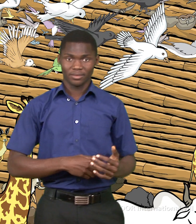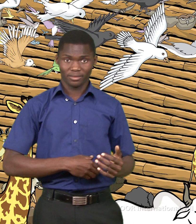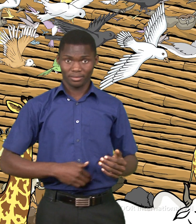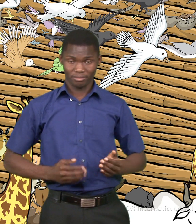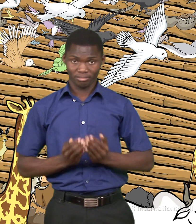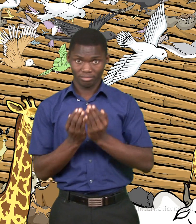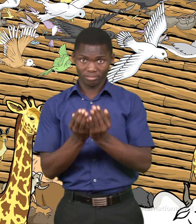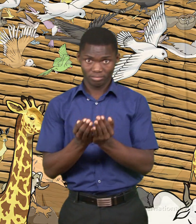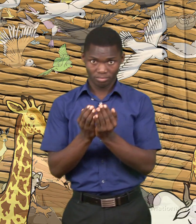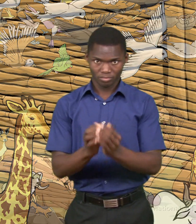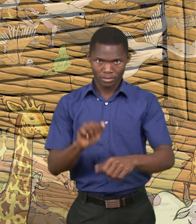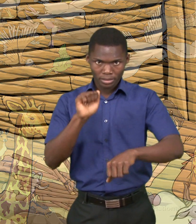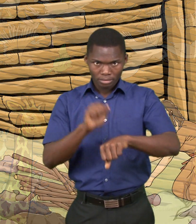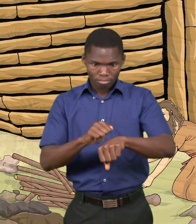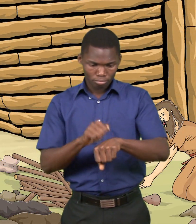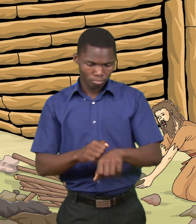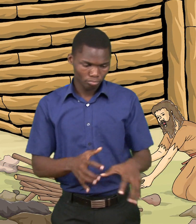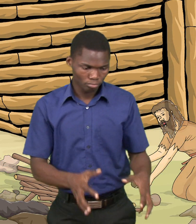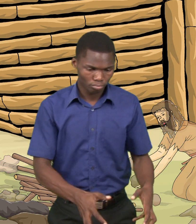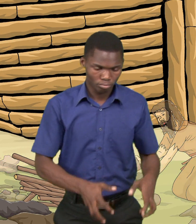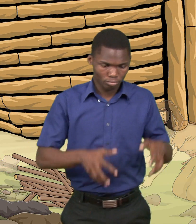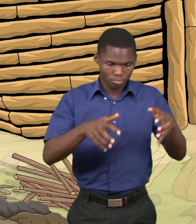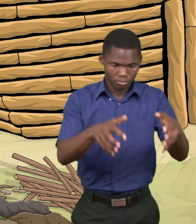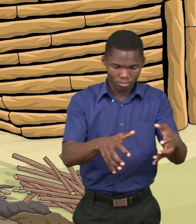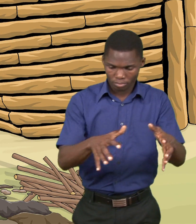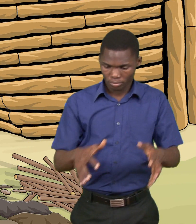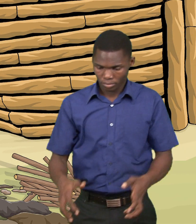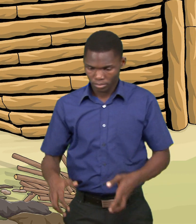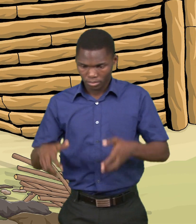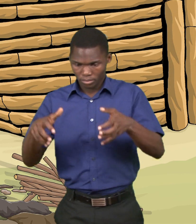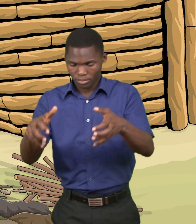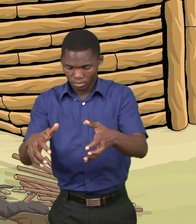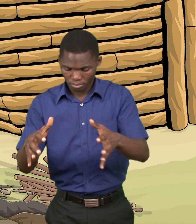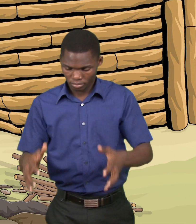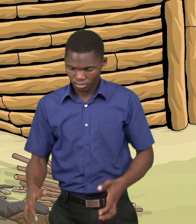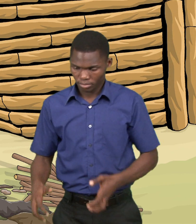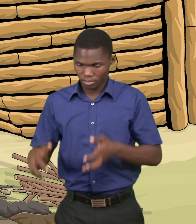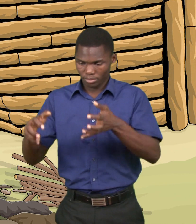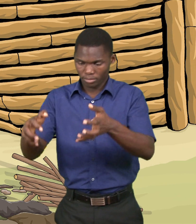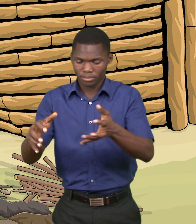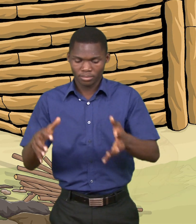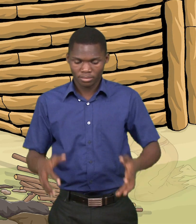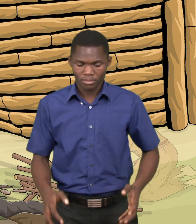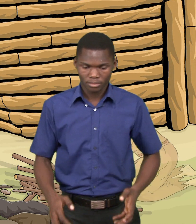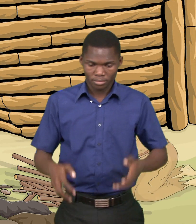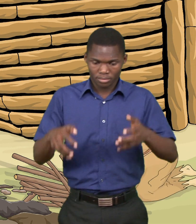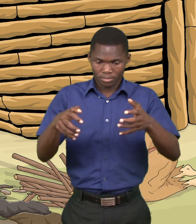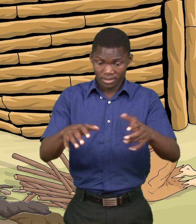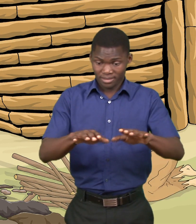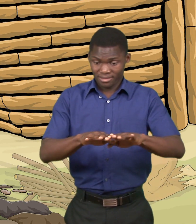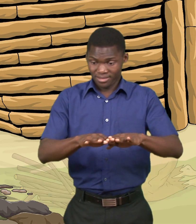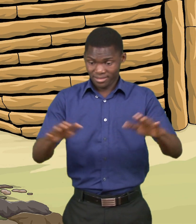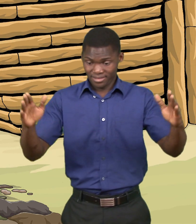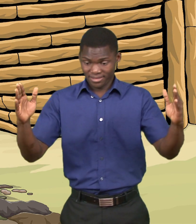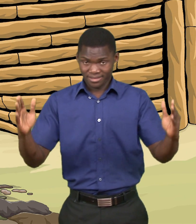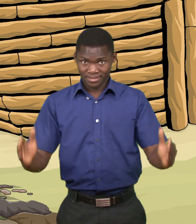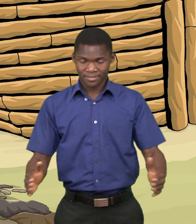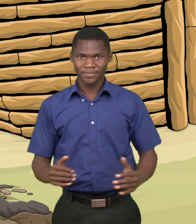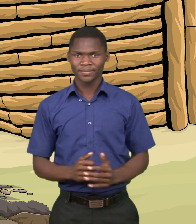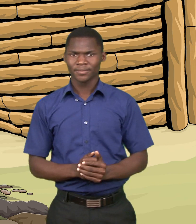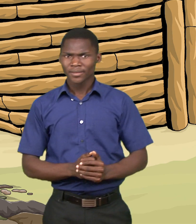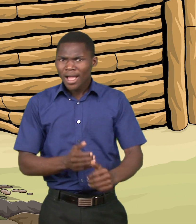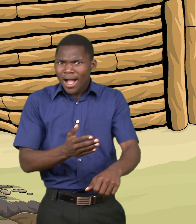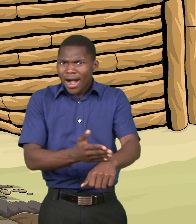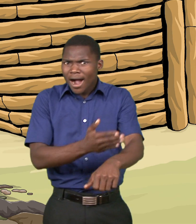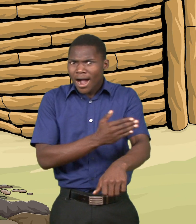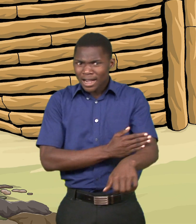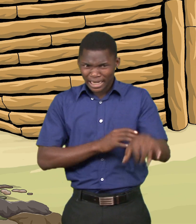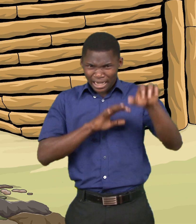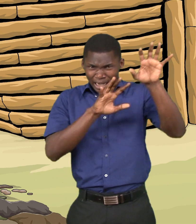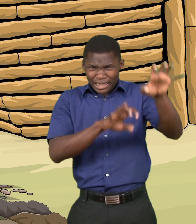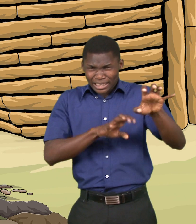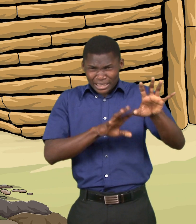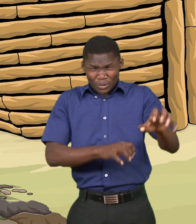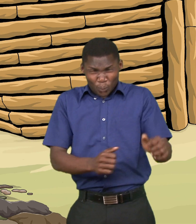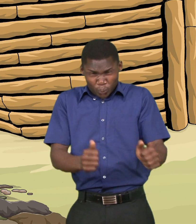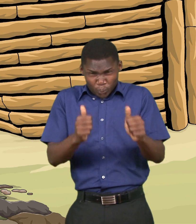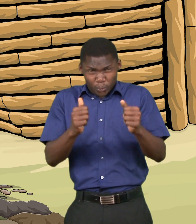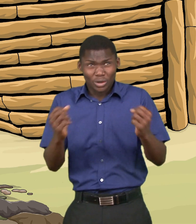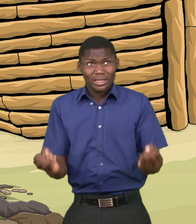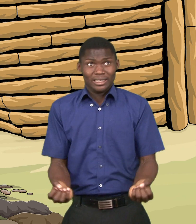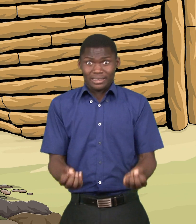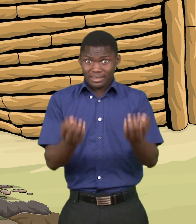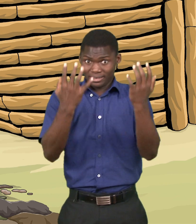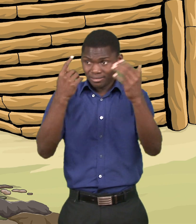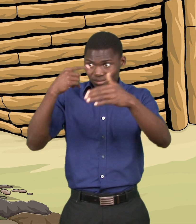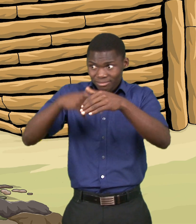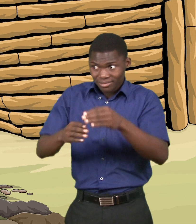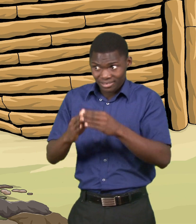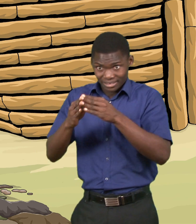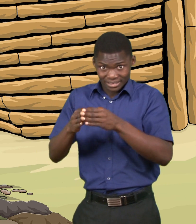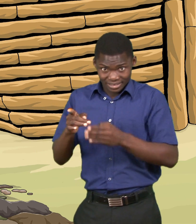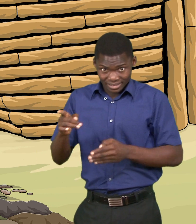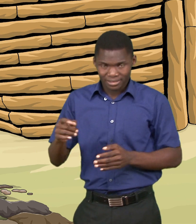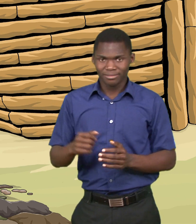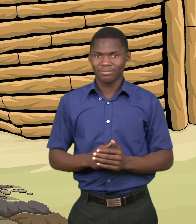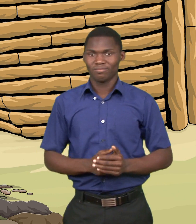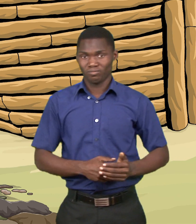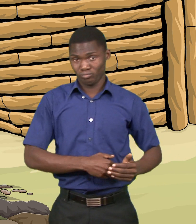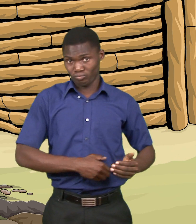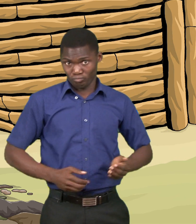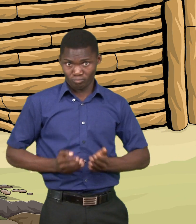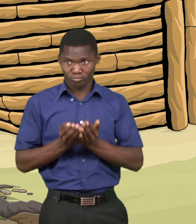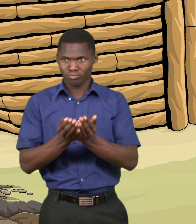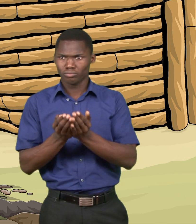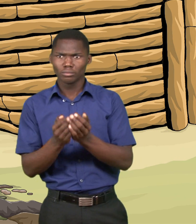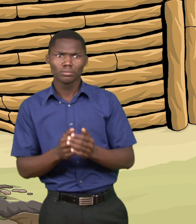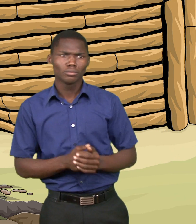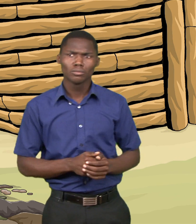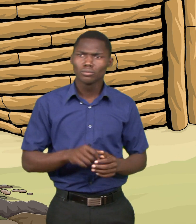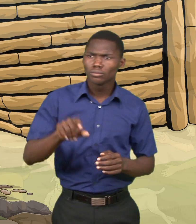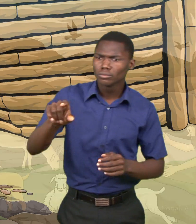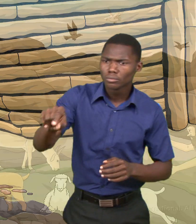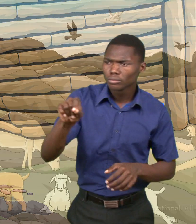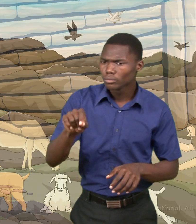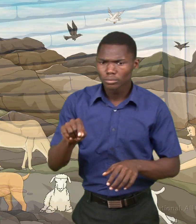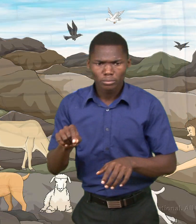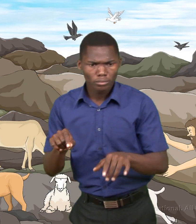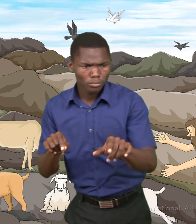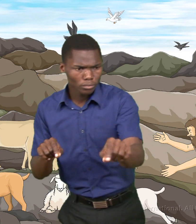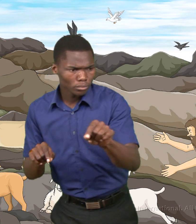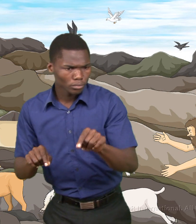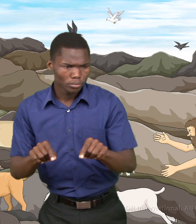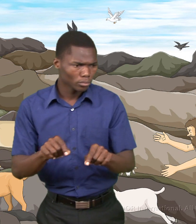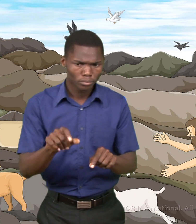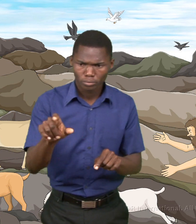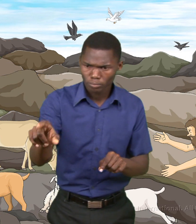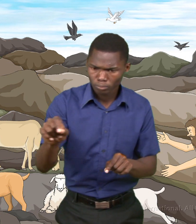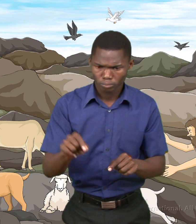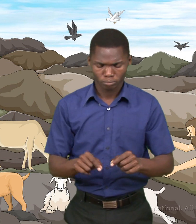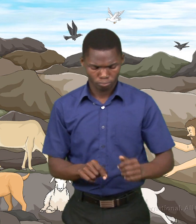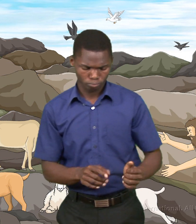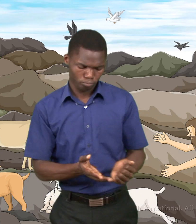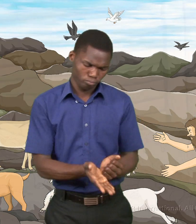Then Noah built an altar to the LORD.